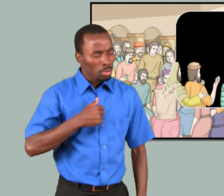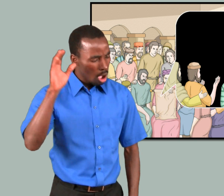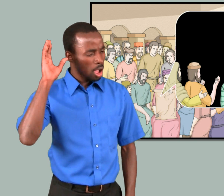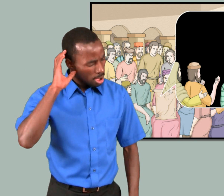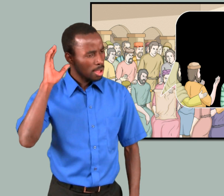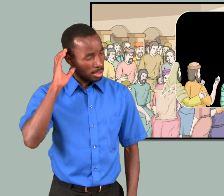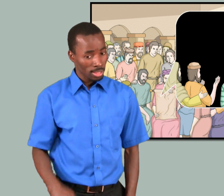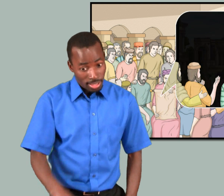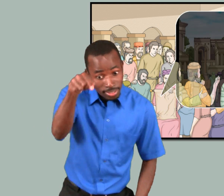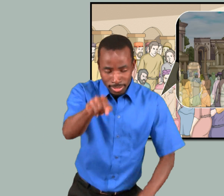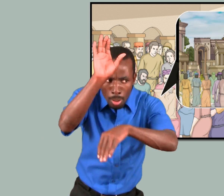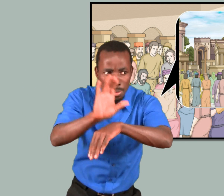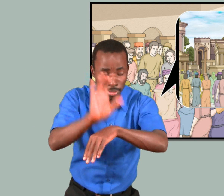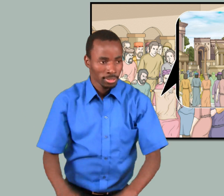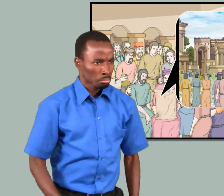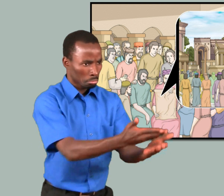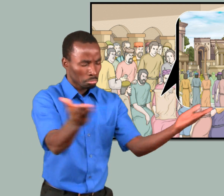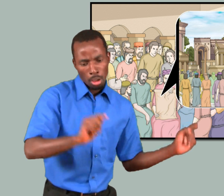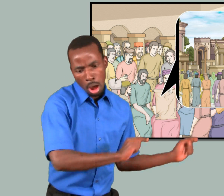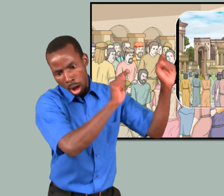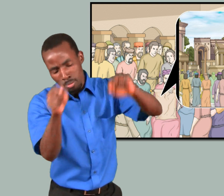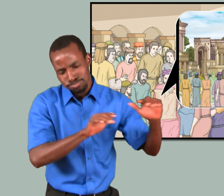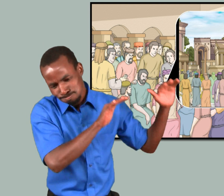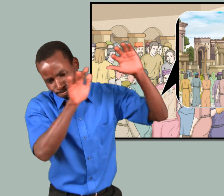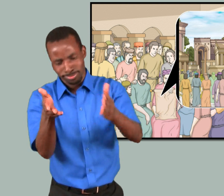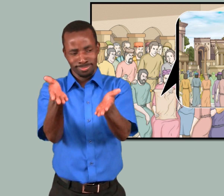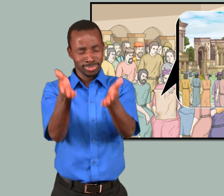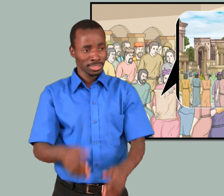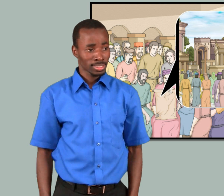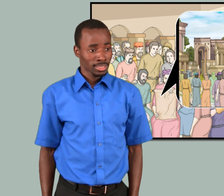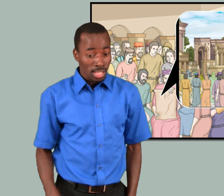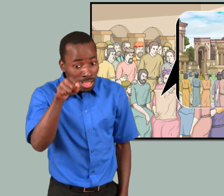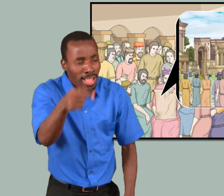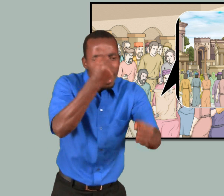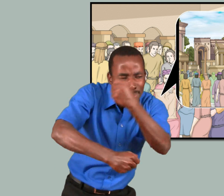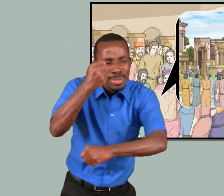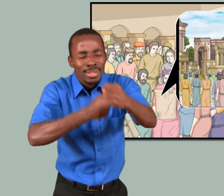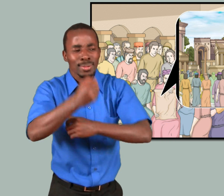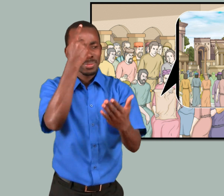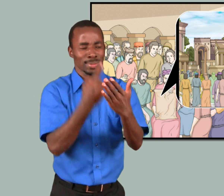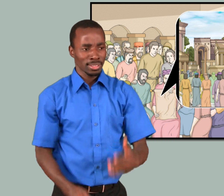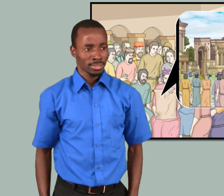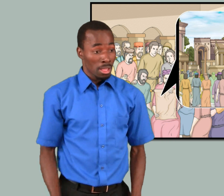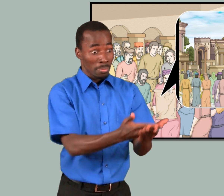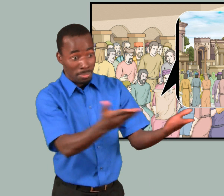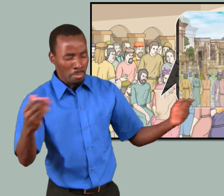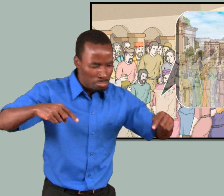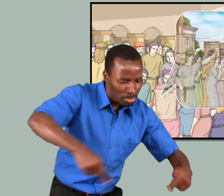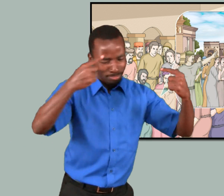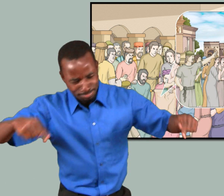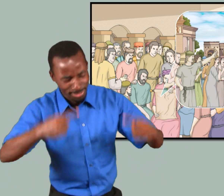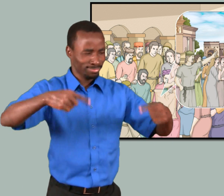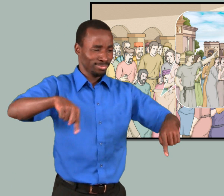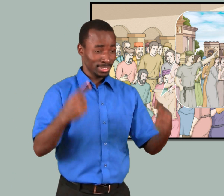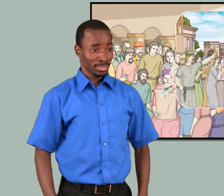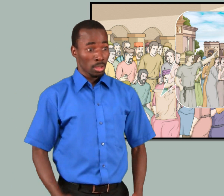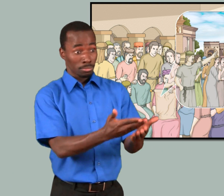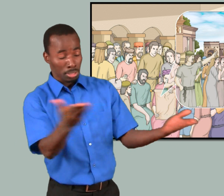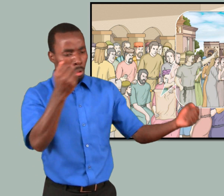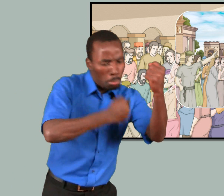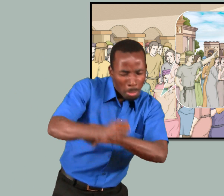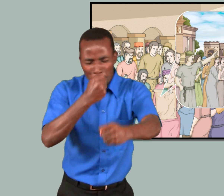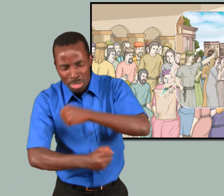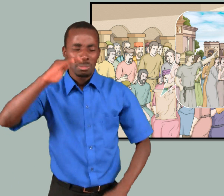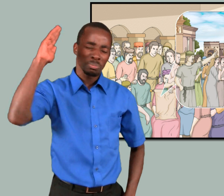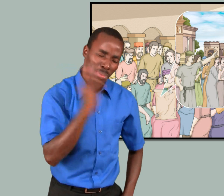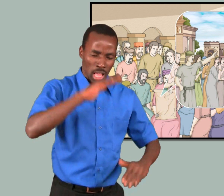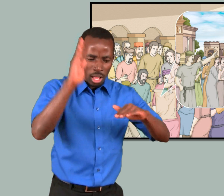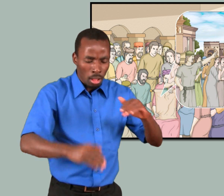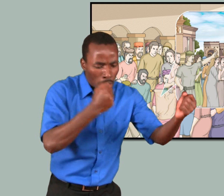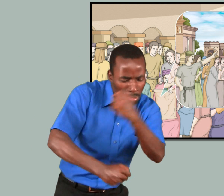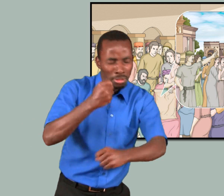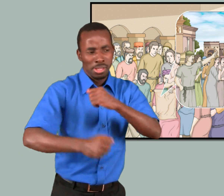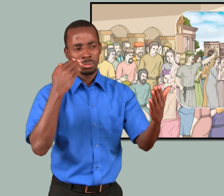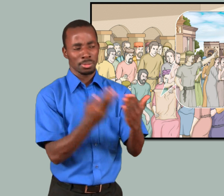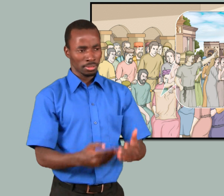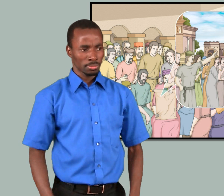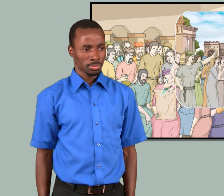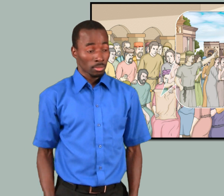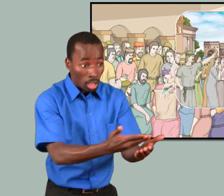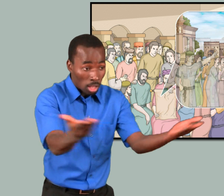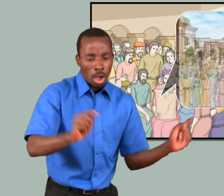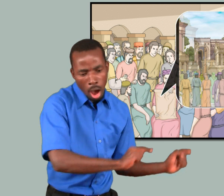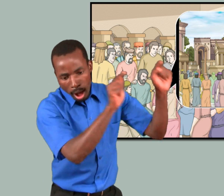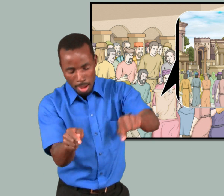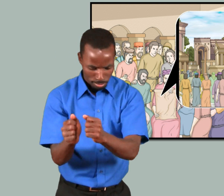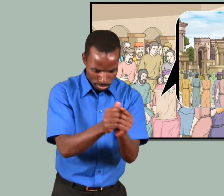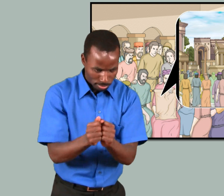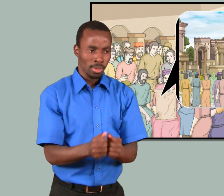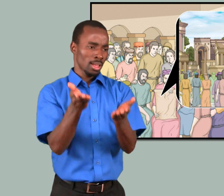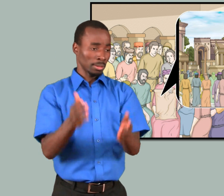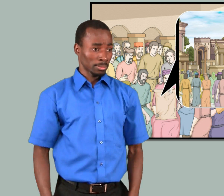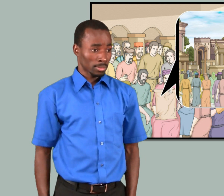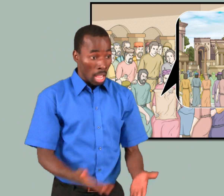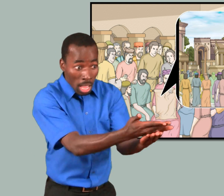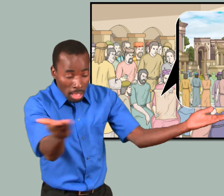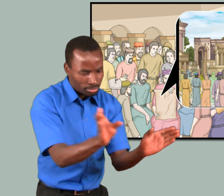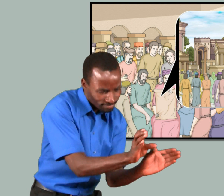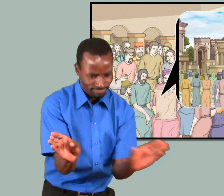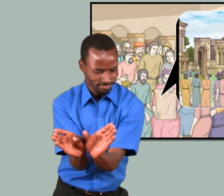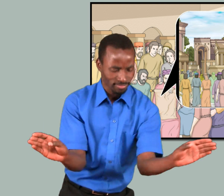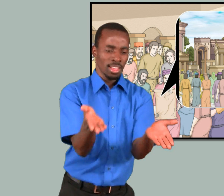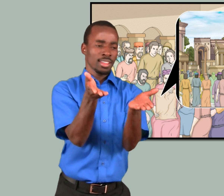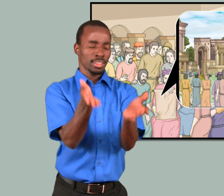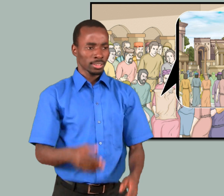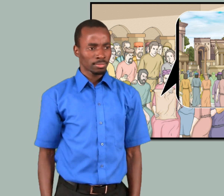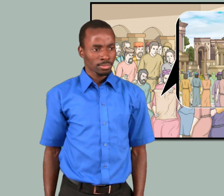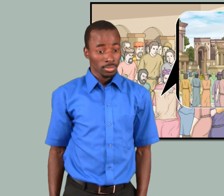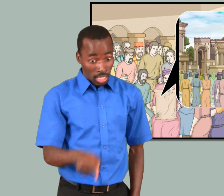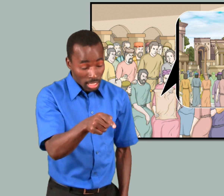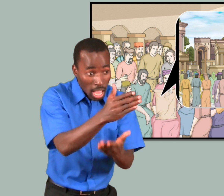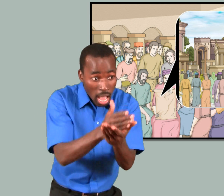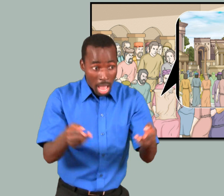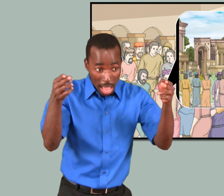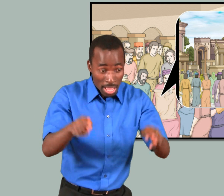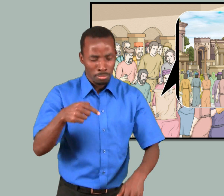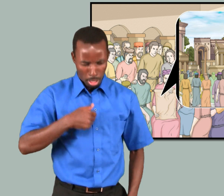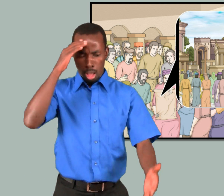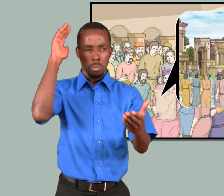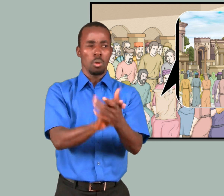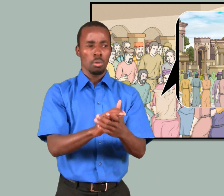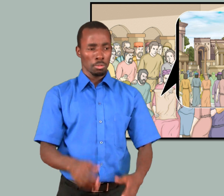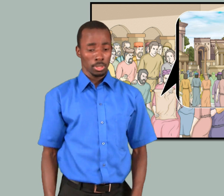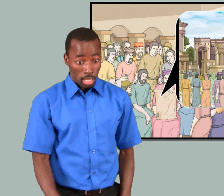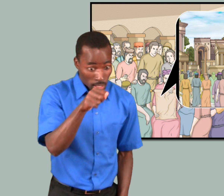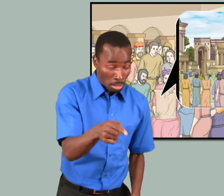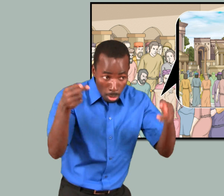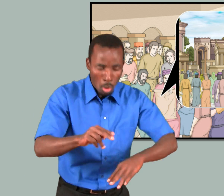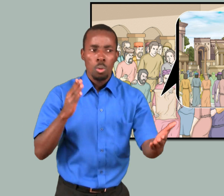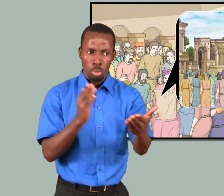First of all, I hear that when you come together as a church, there are divisions among you, and in part I believe it.